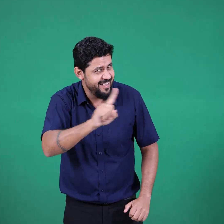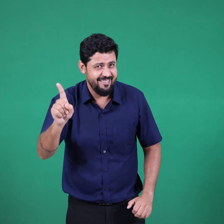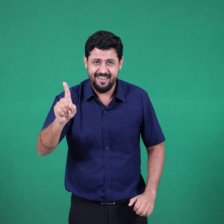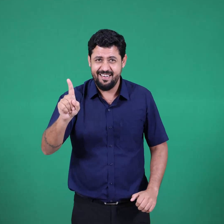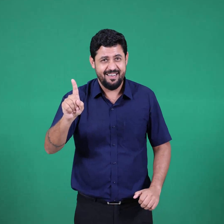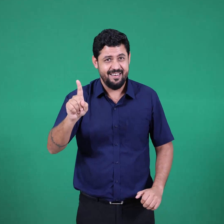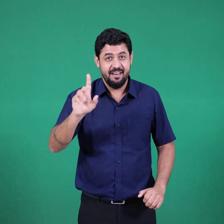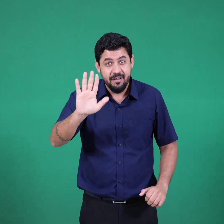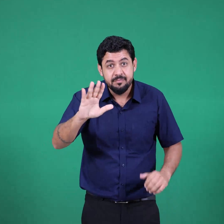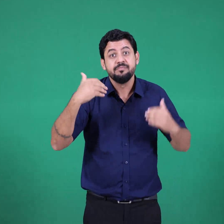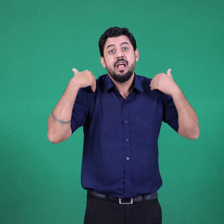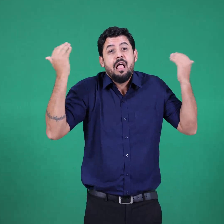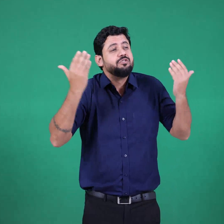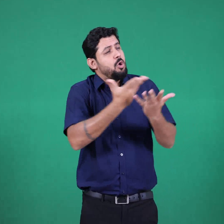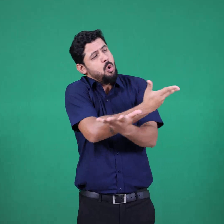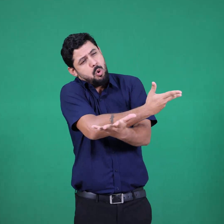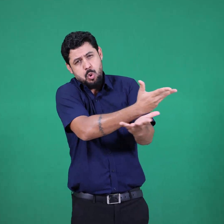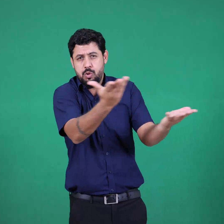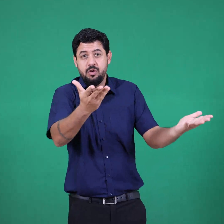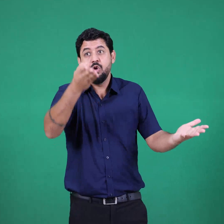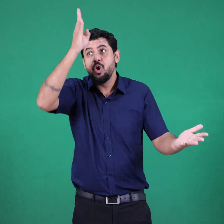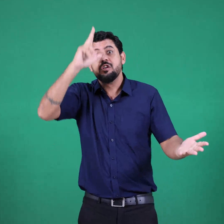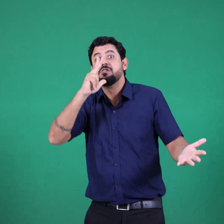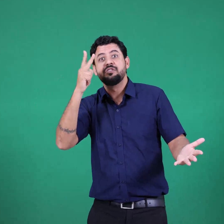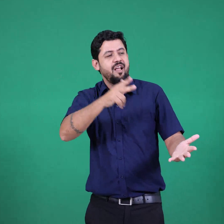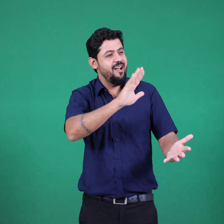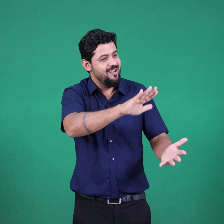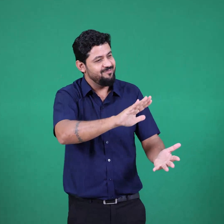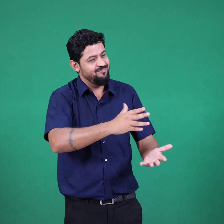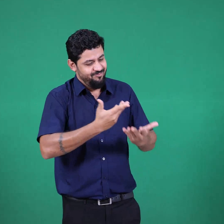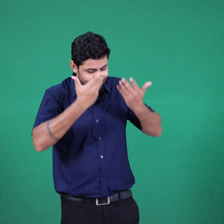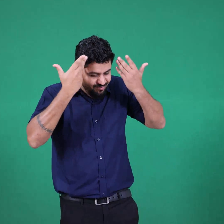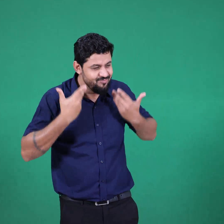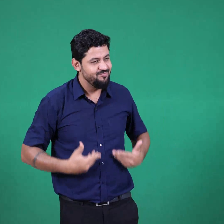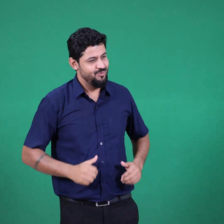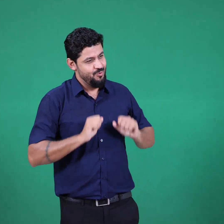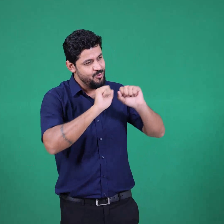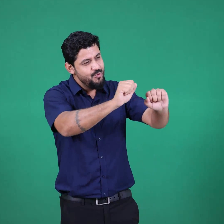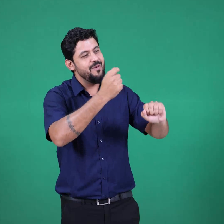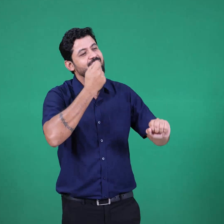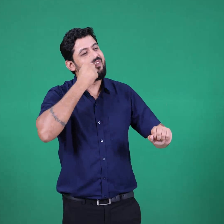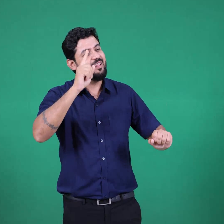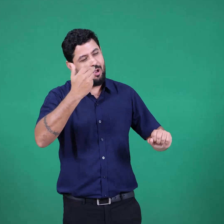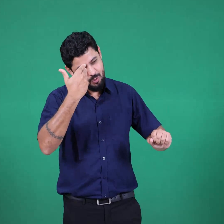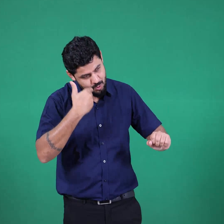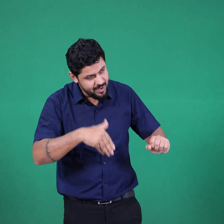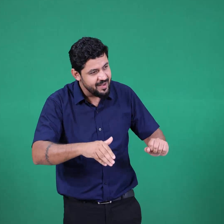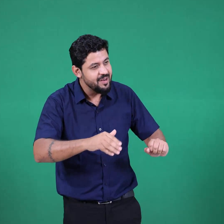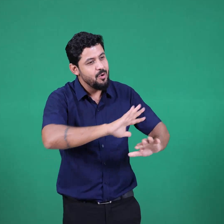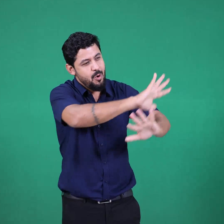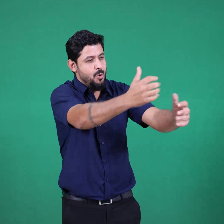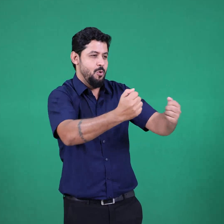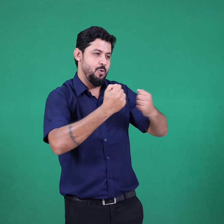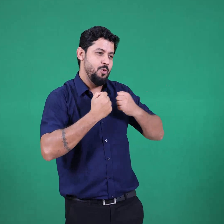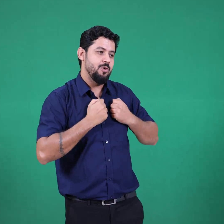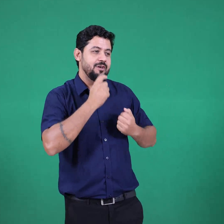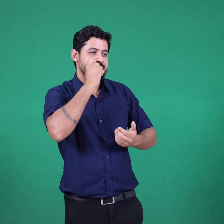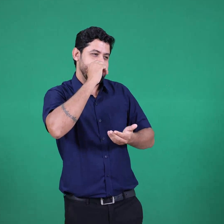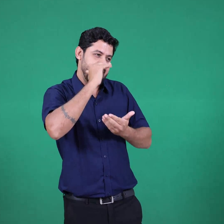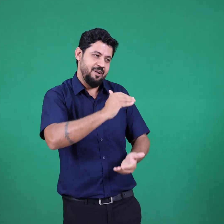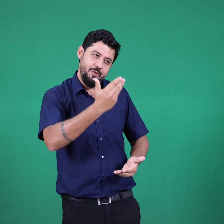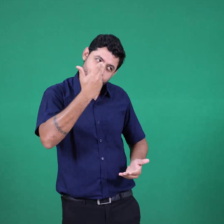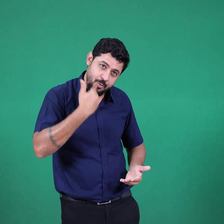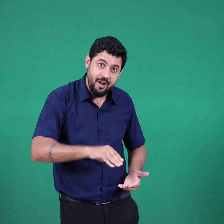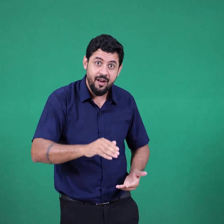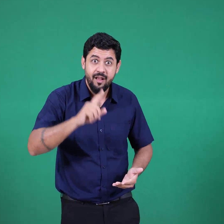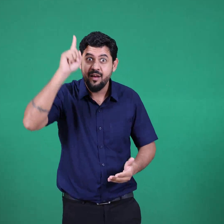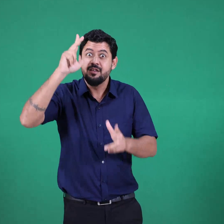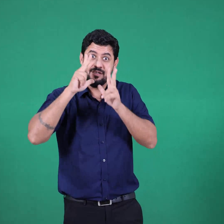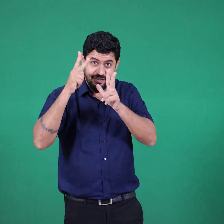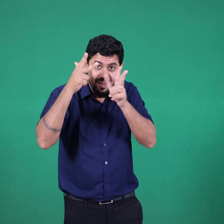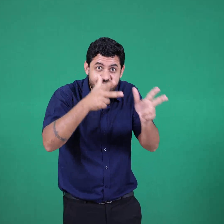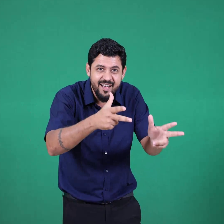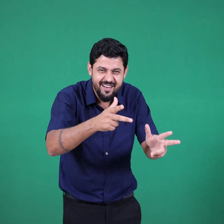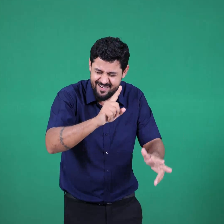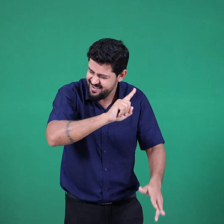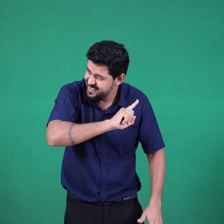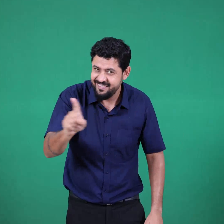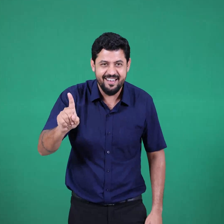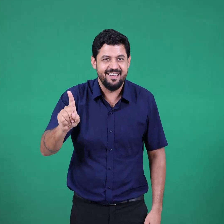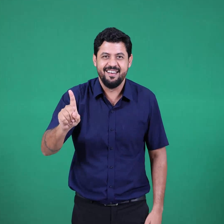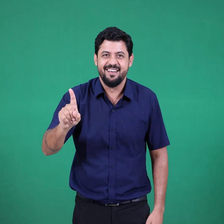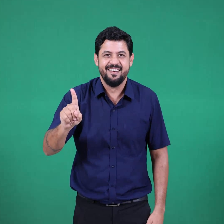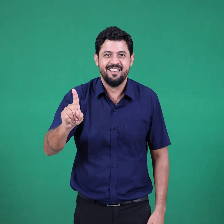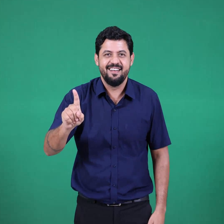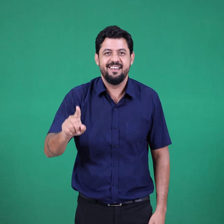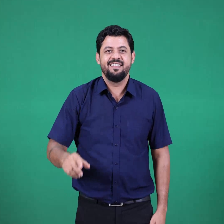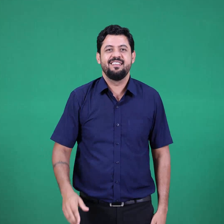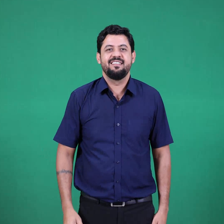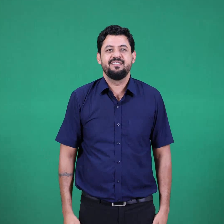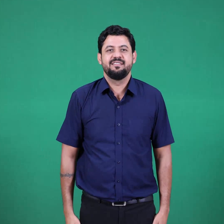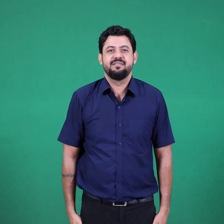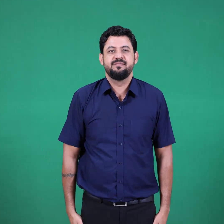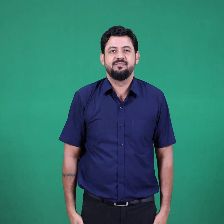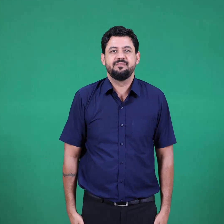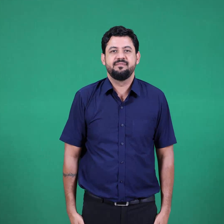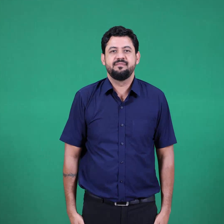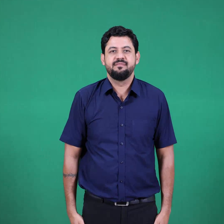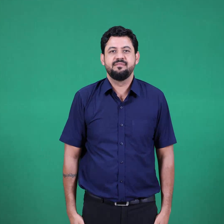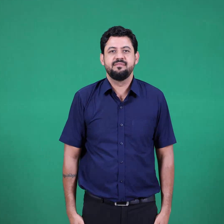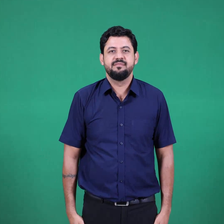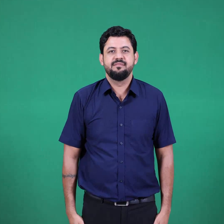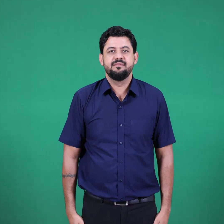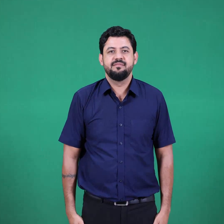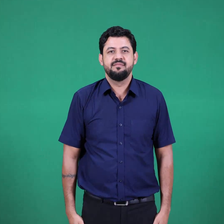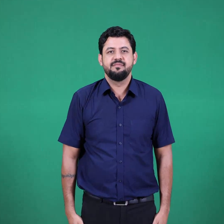Or again: "I will be His Father, and He will be My Son"?